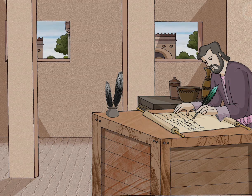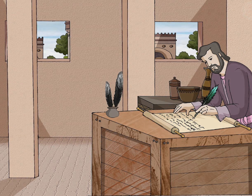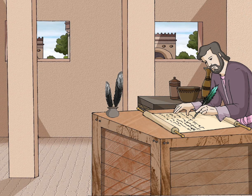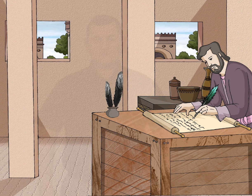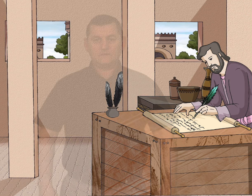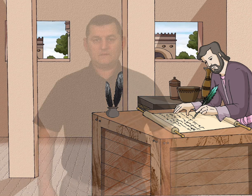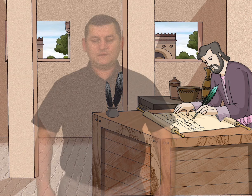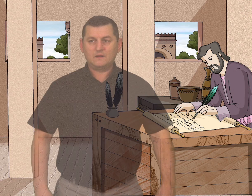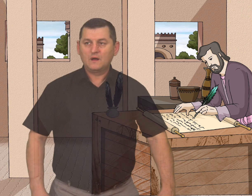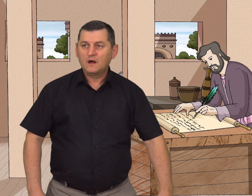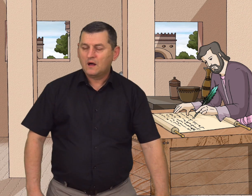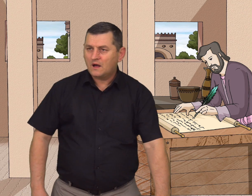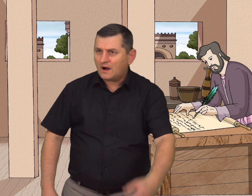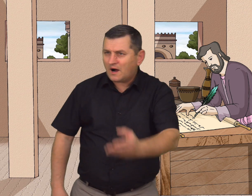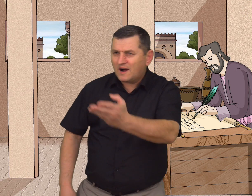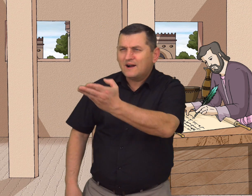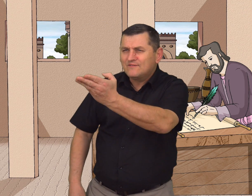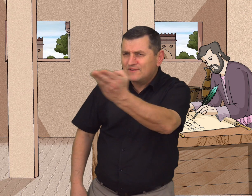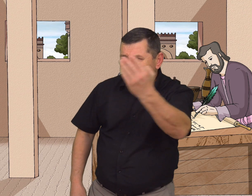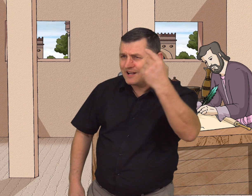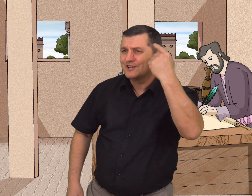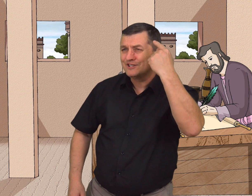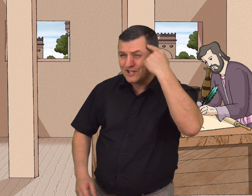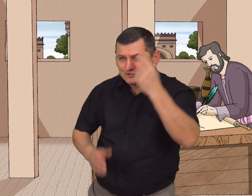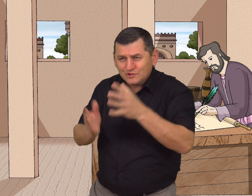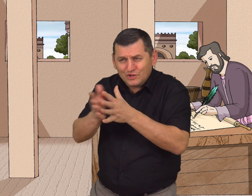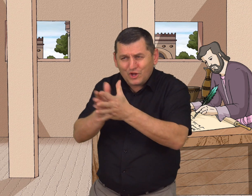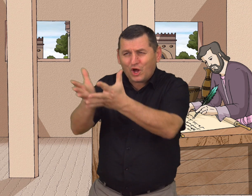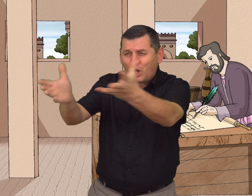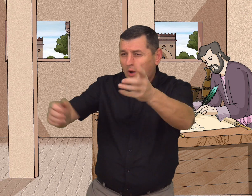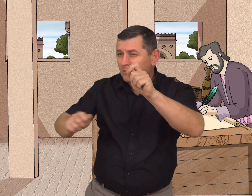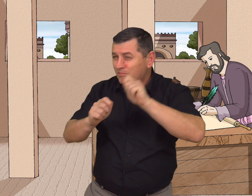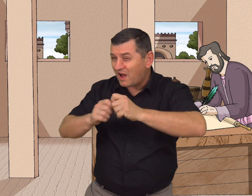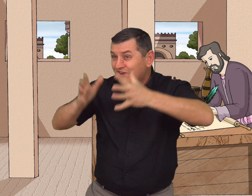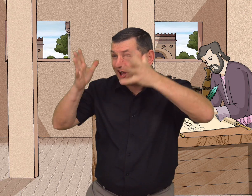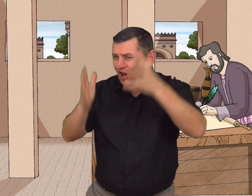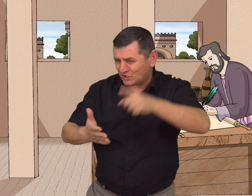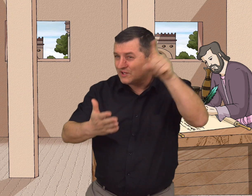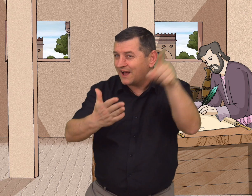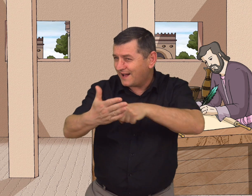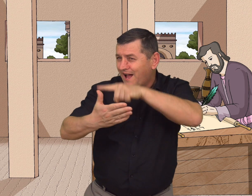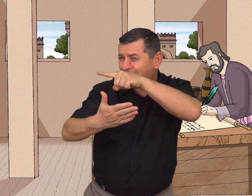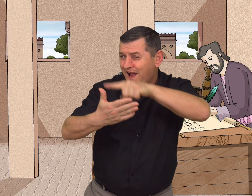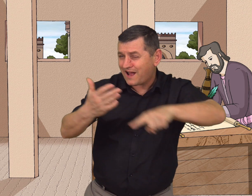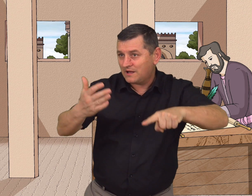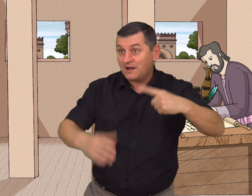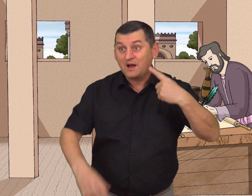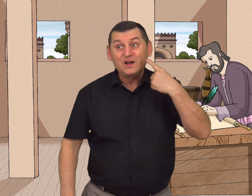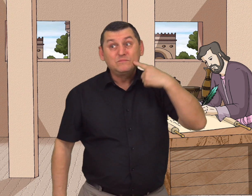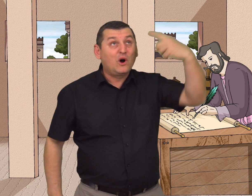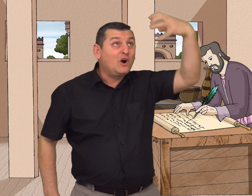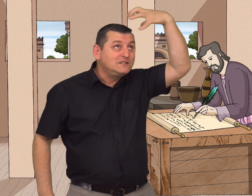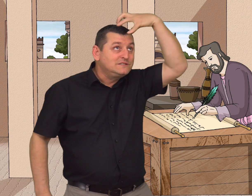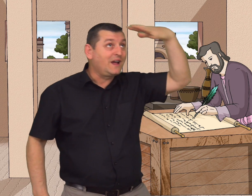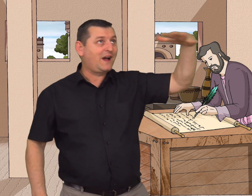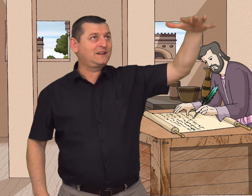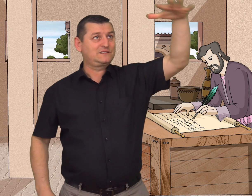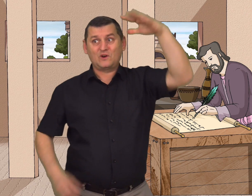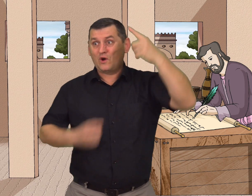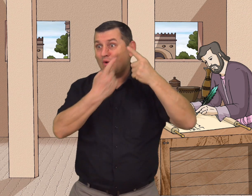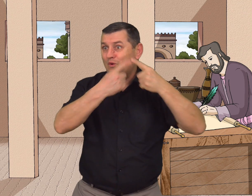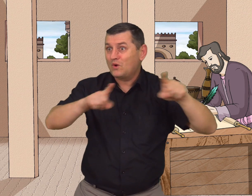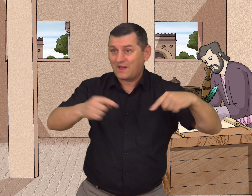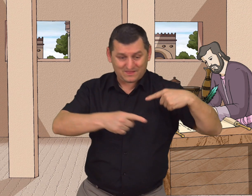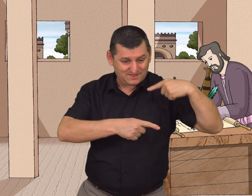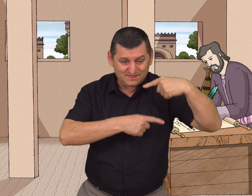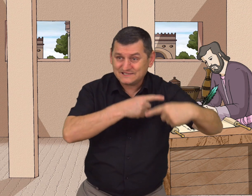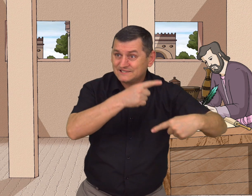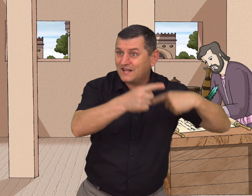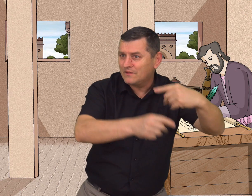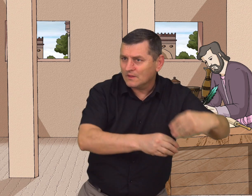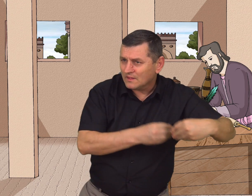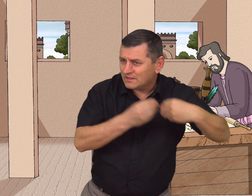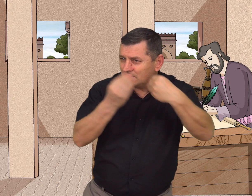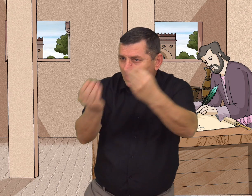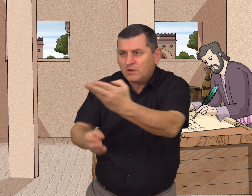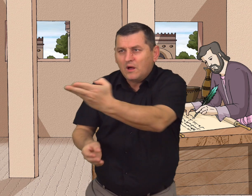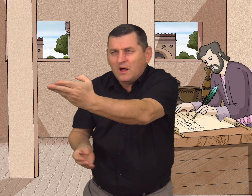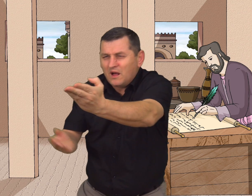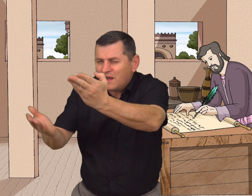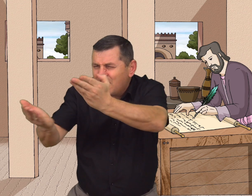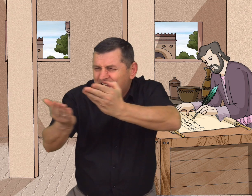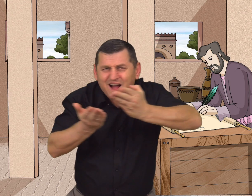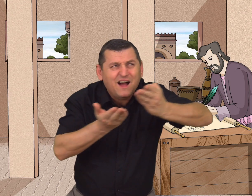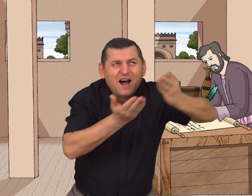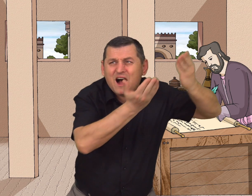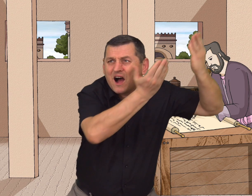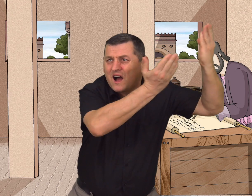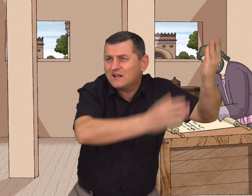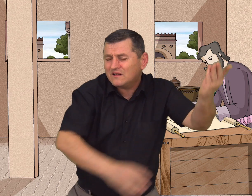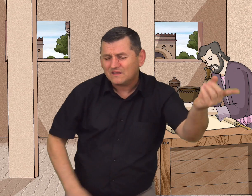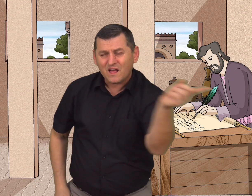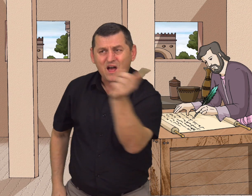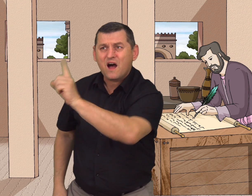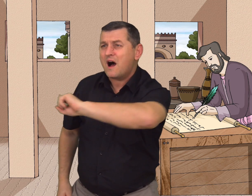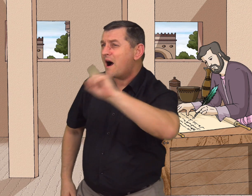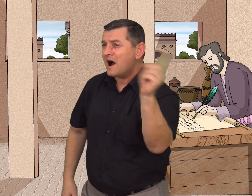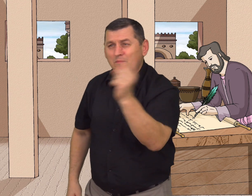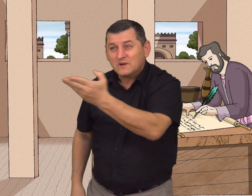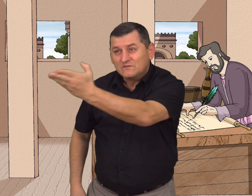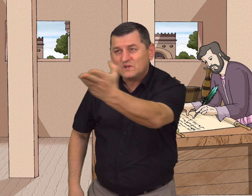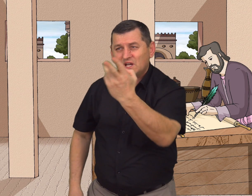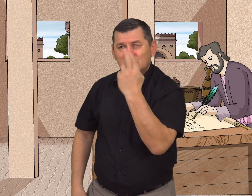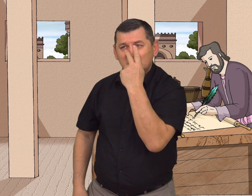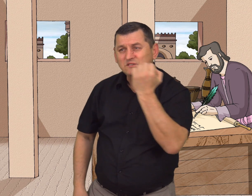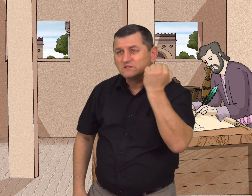Do you not know that the wicked will not inherit the kingdom of God?